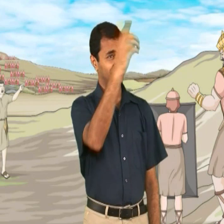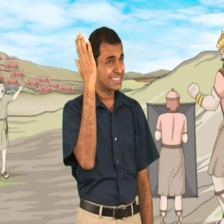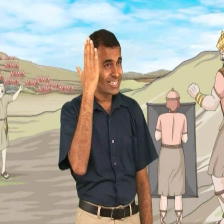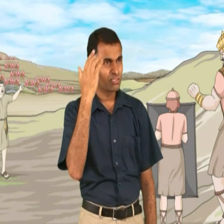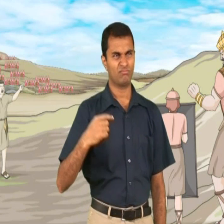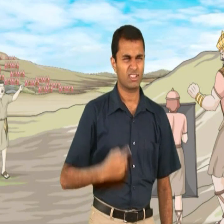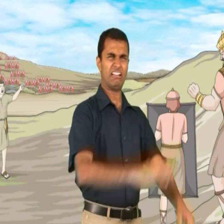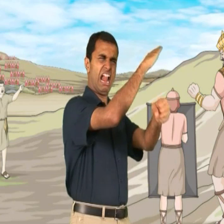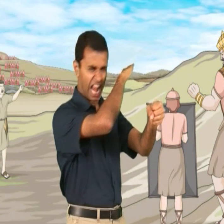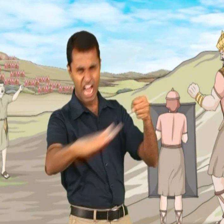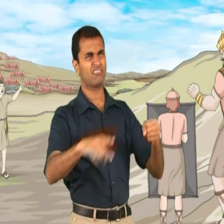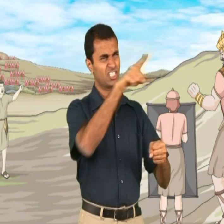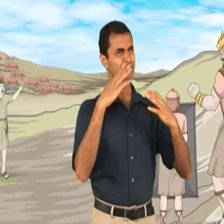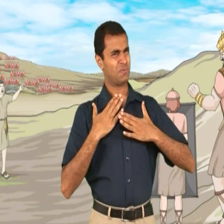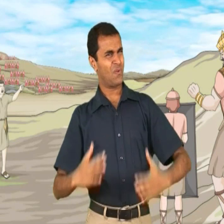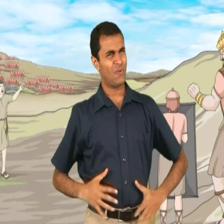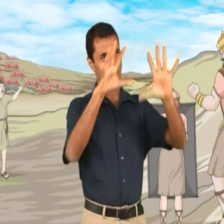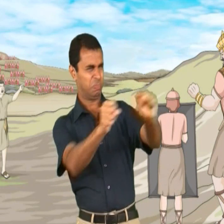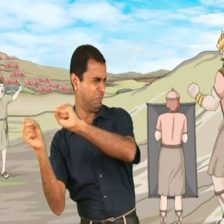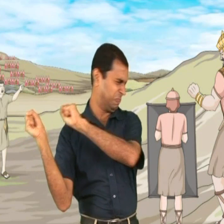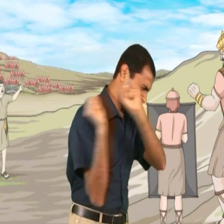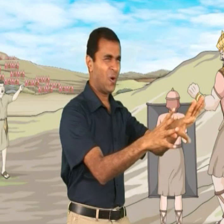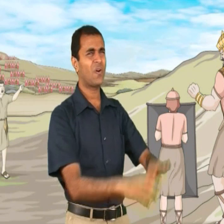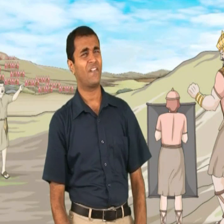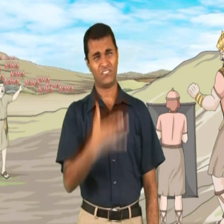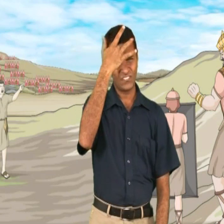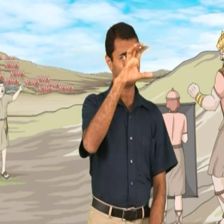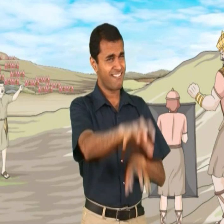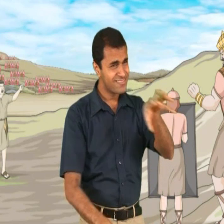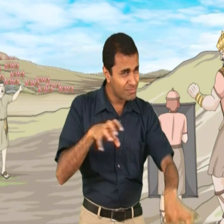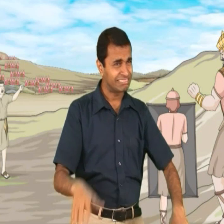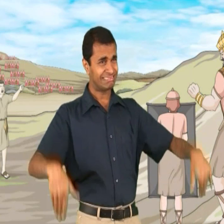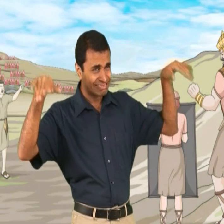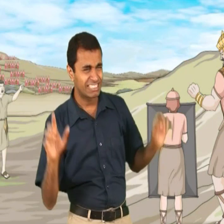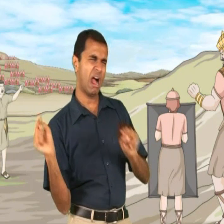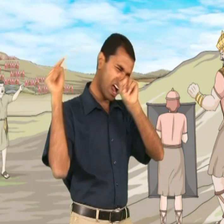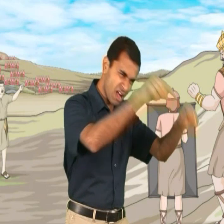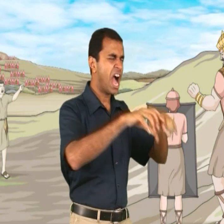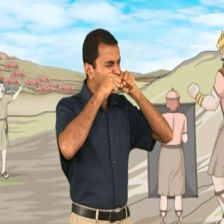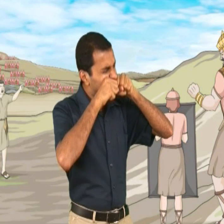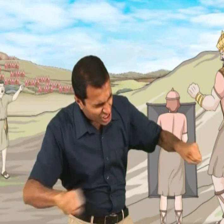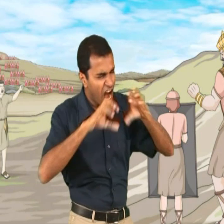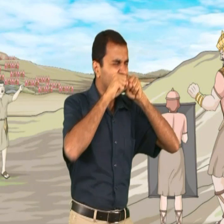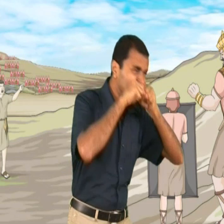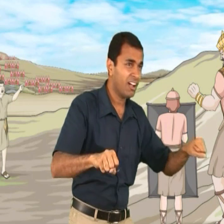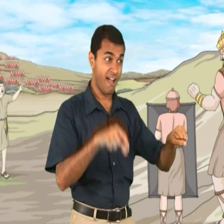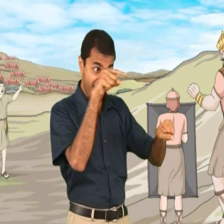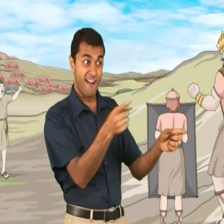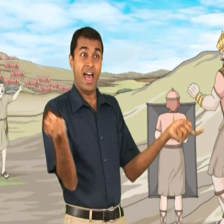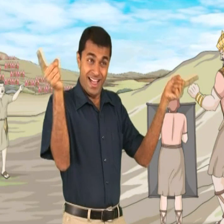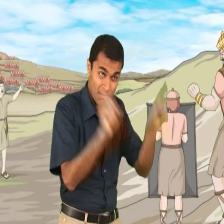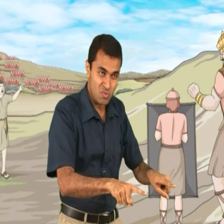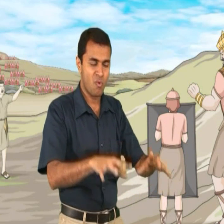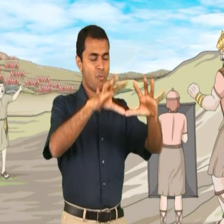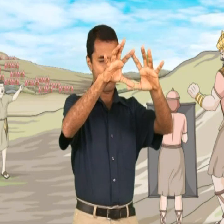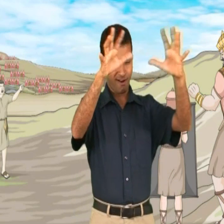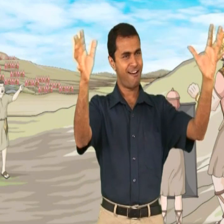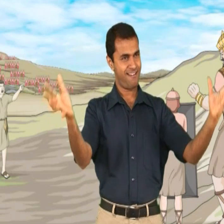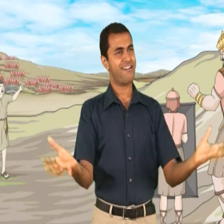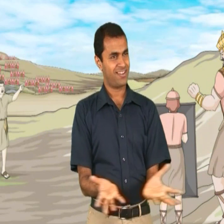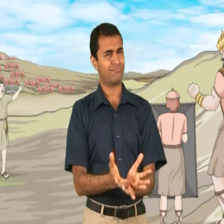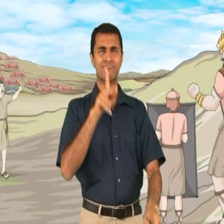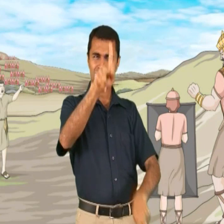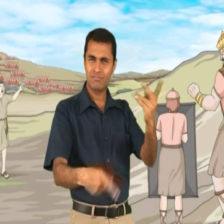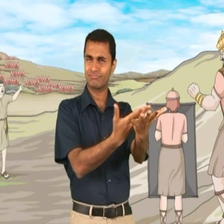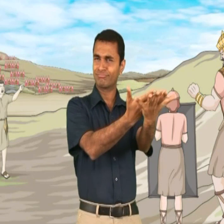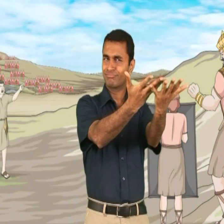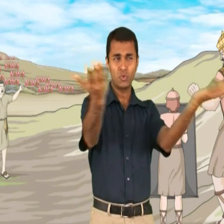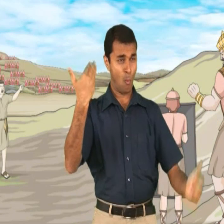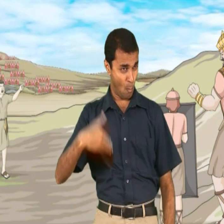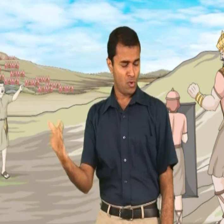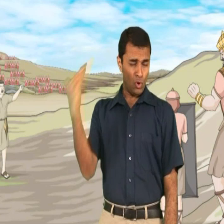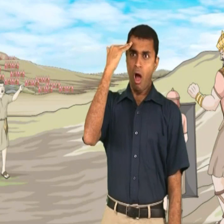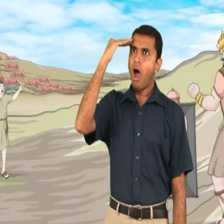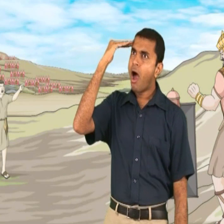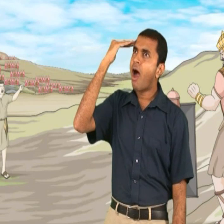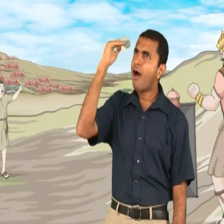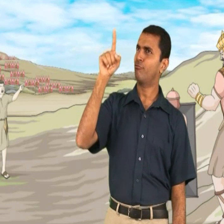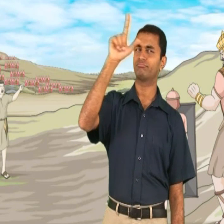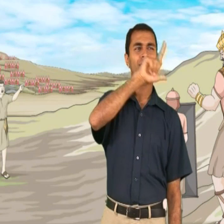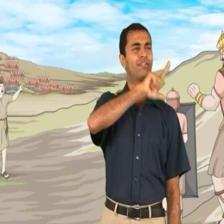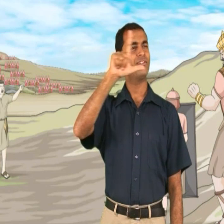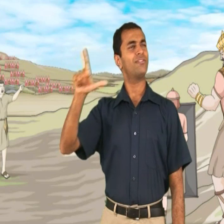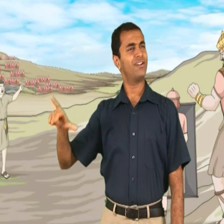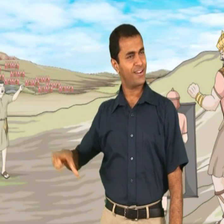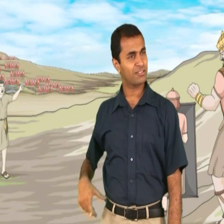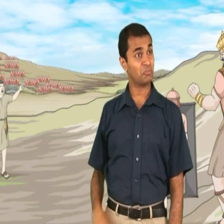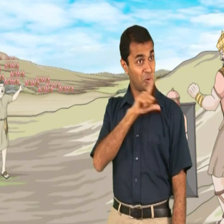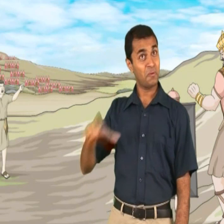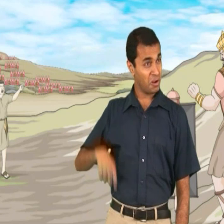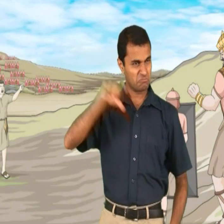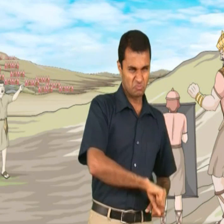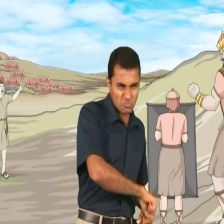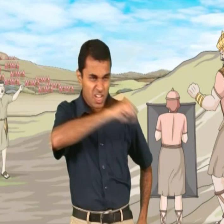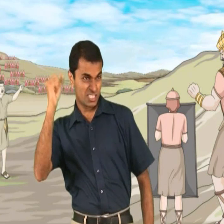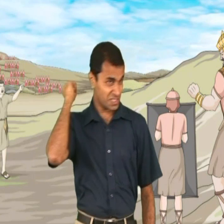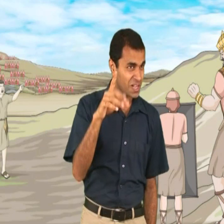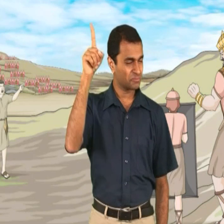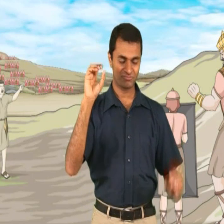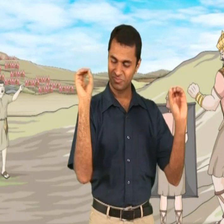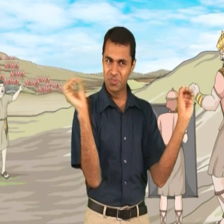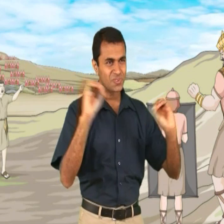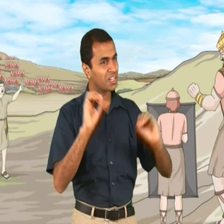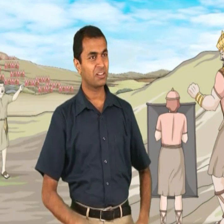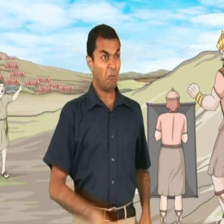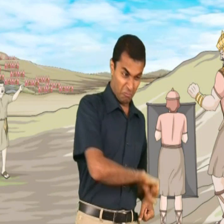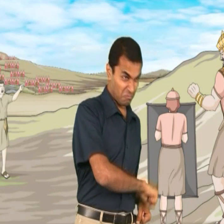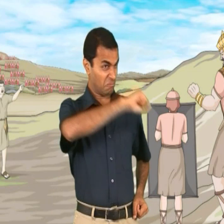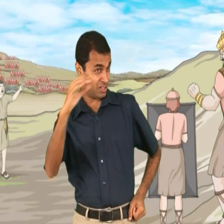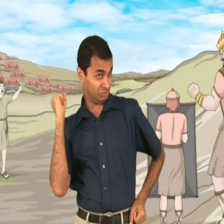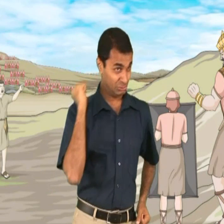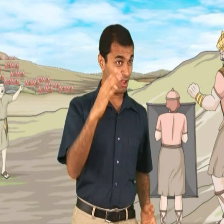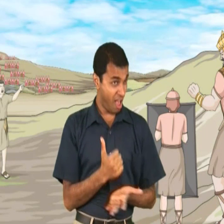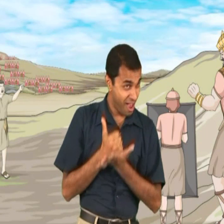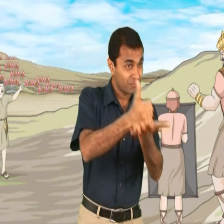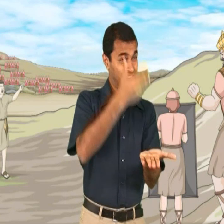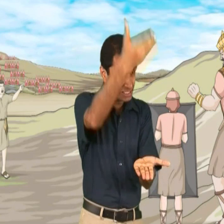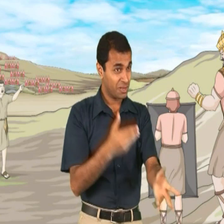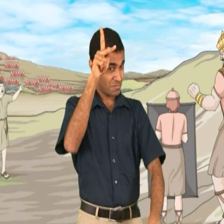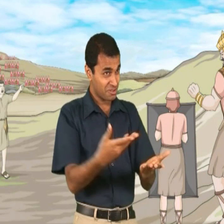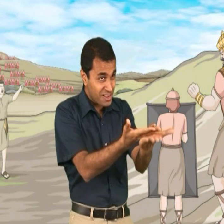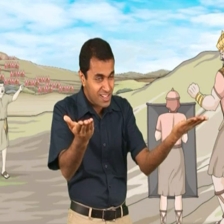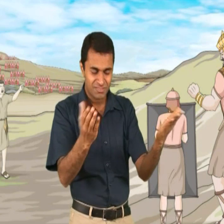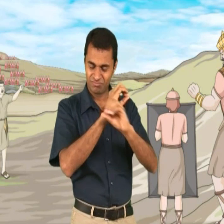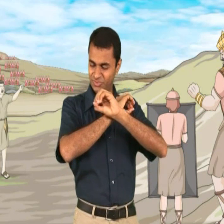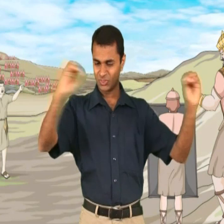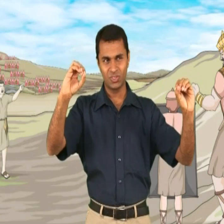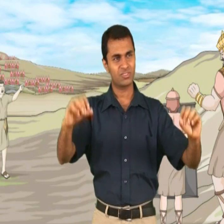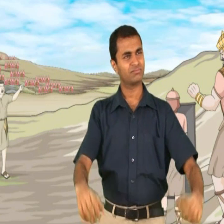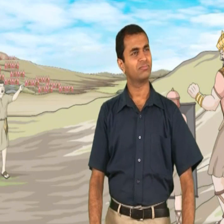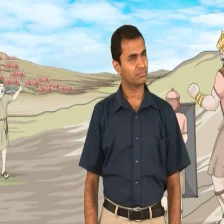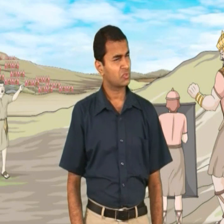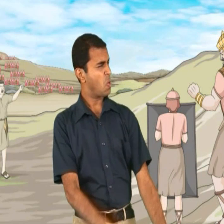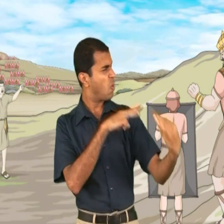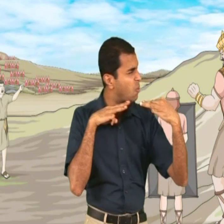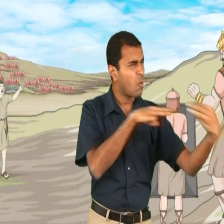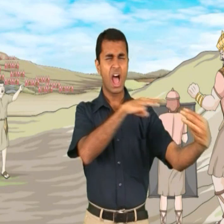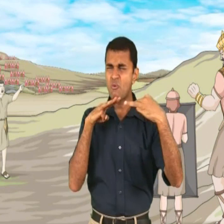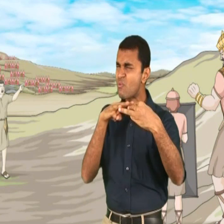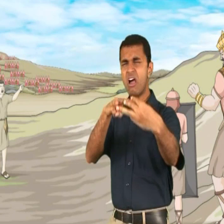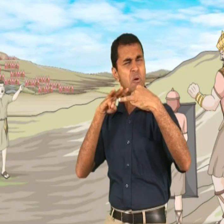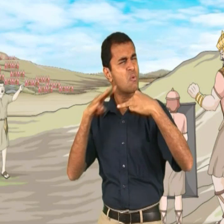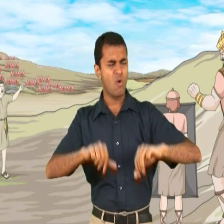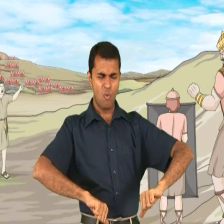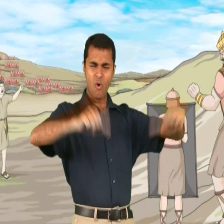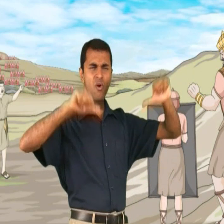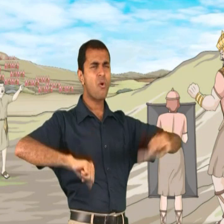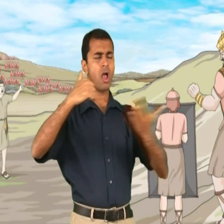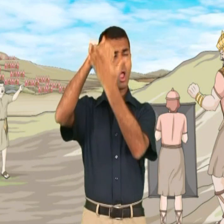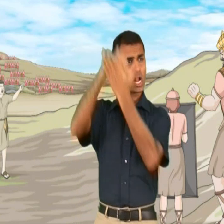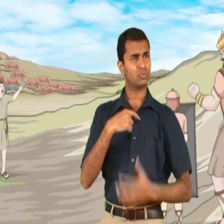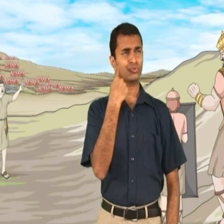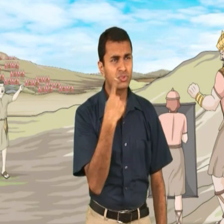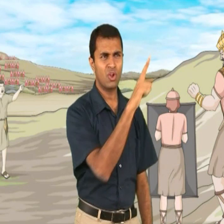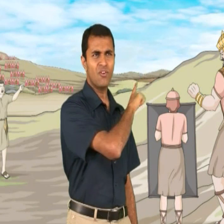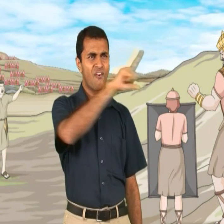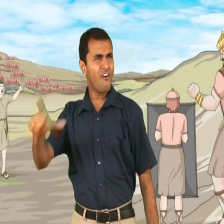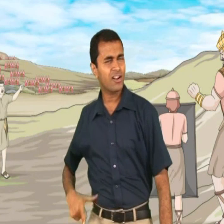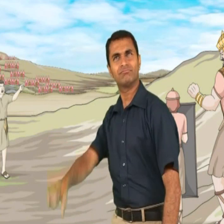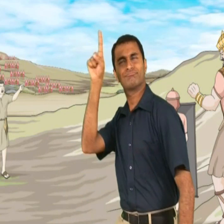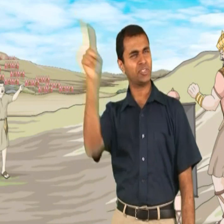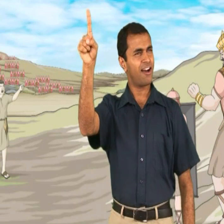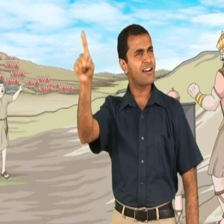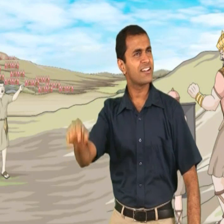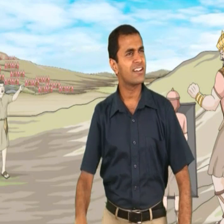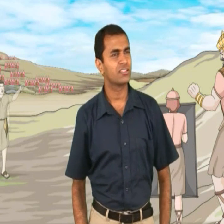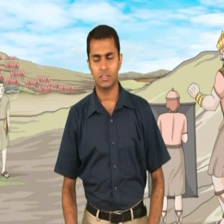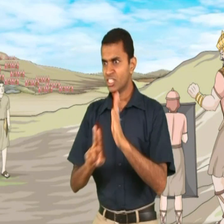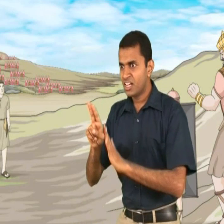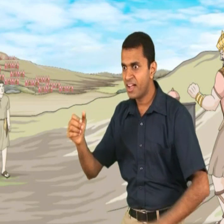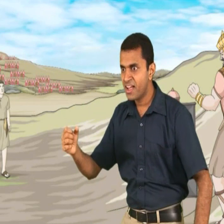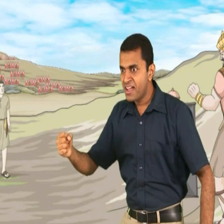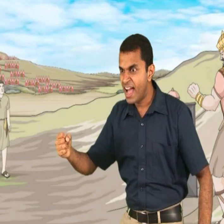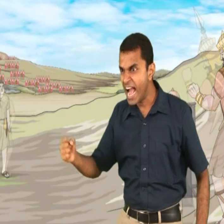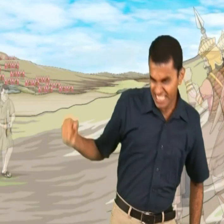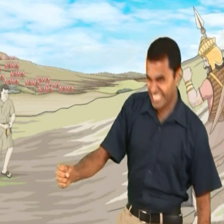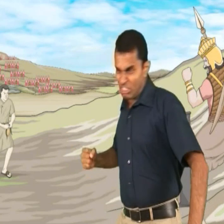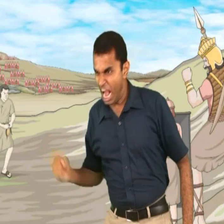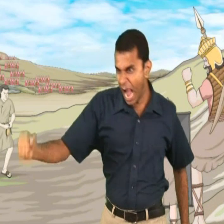Then the whole world will know that there is a God in Israel. And all those assembled here will know that it is not by sword or spear that the LORD saves; for the battle is the LORD’s, and He will give all of you into our hands.”